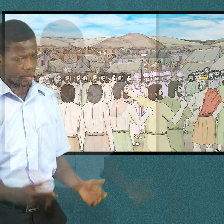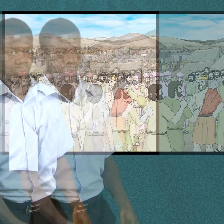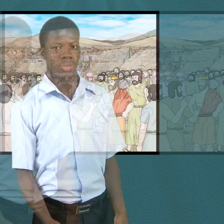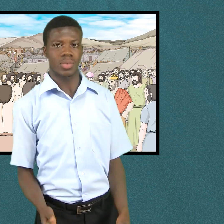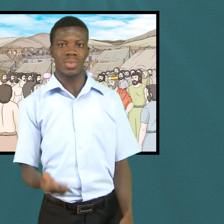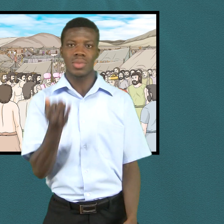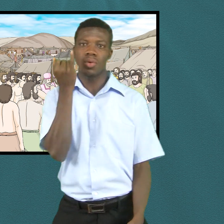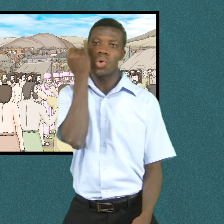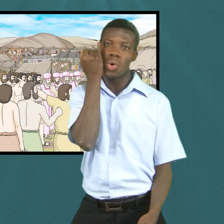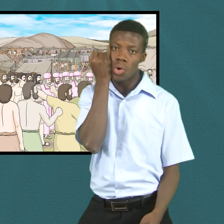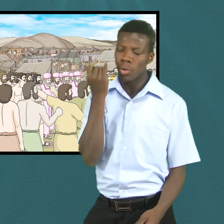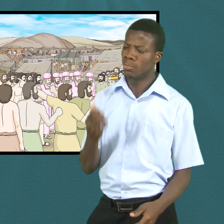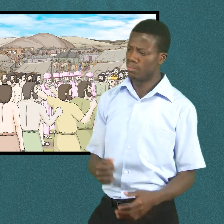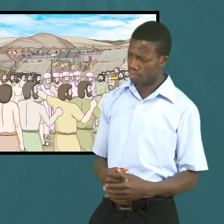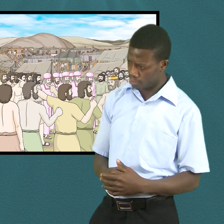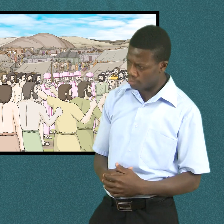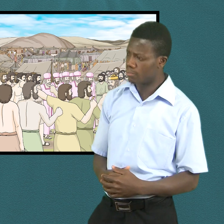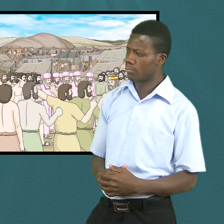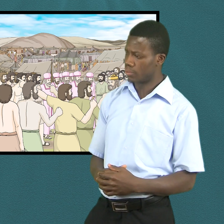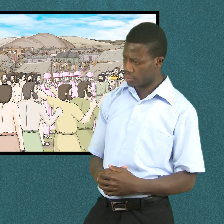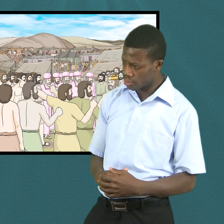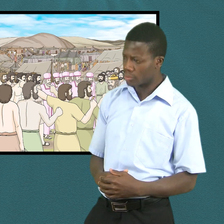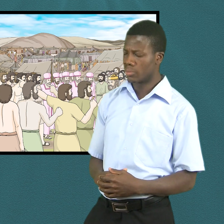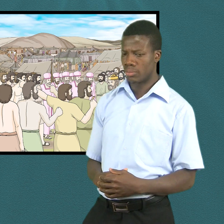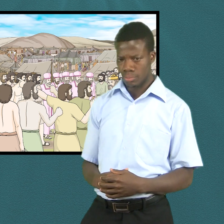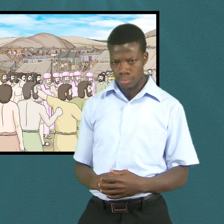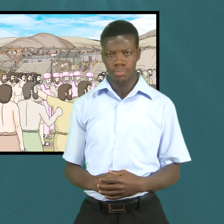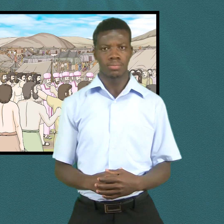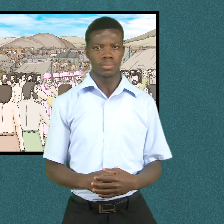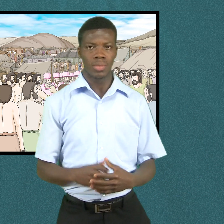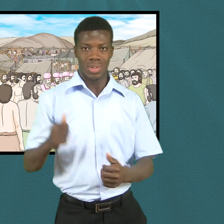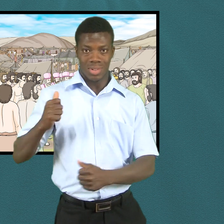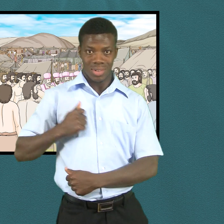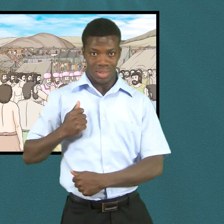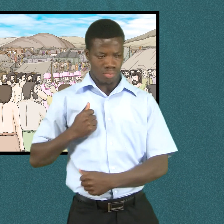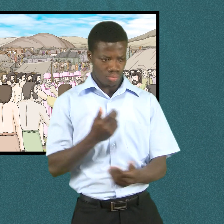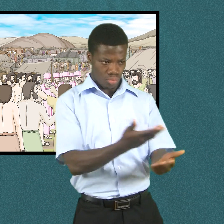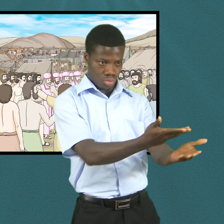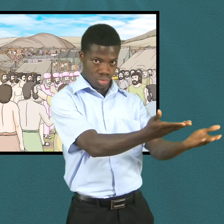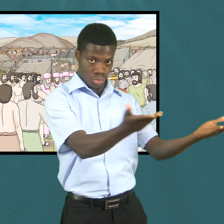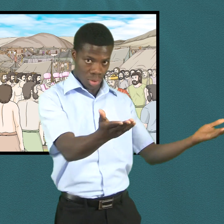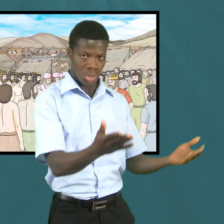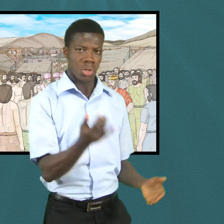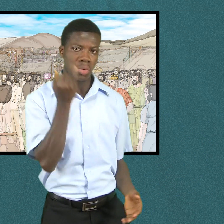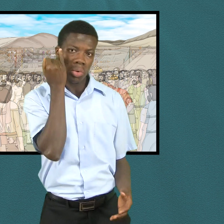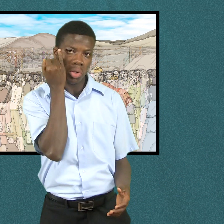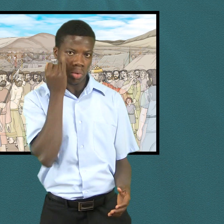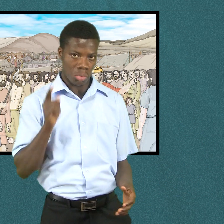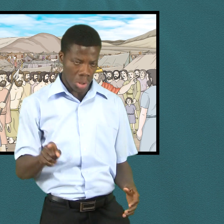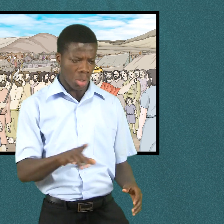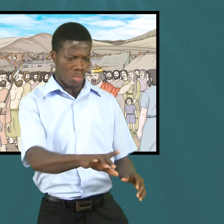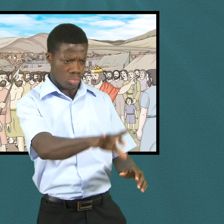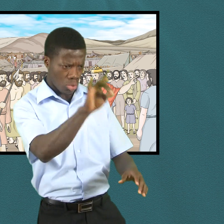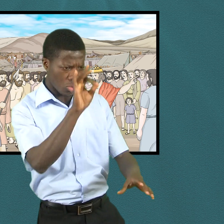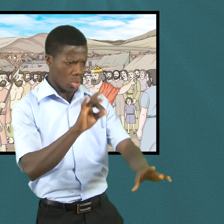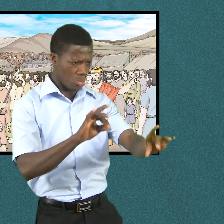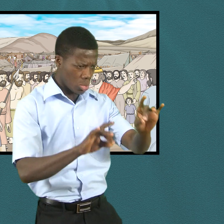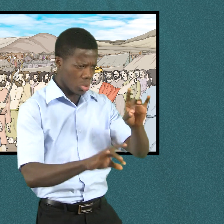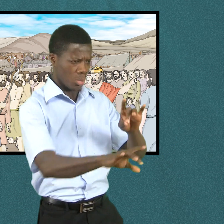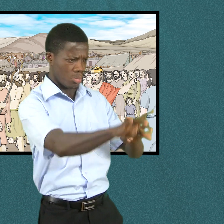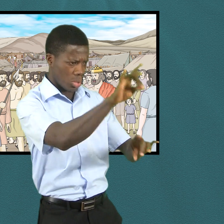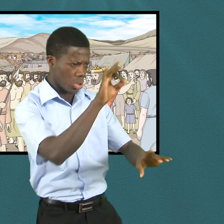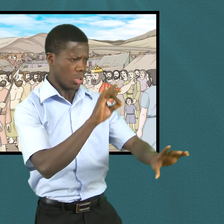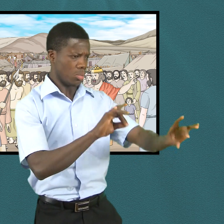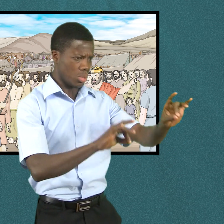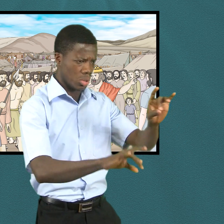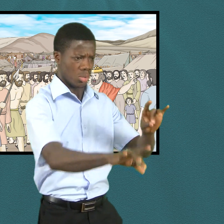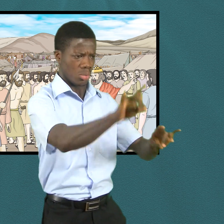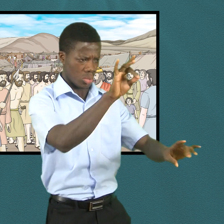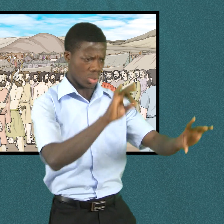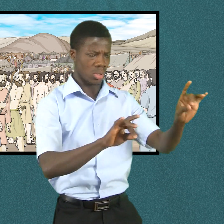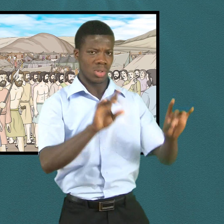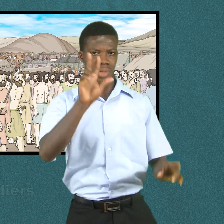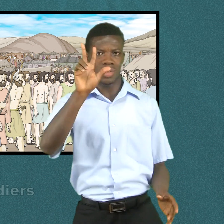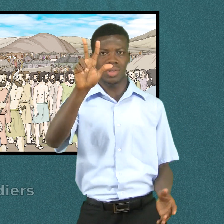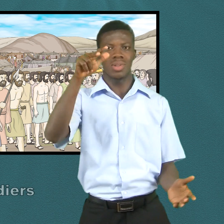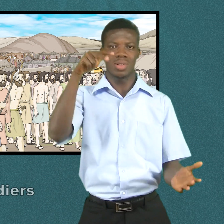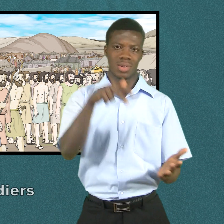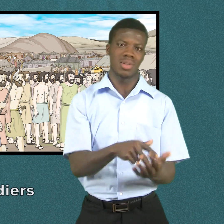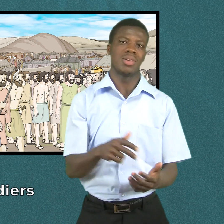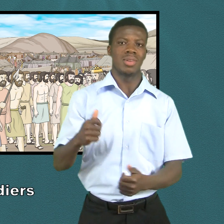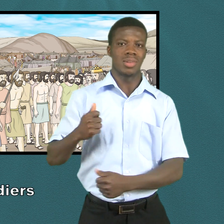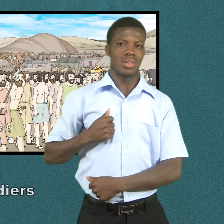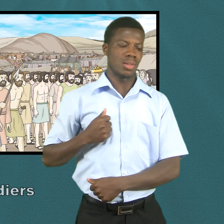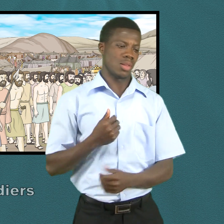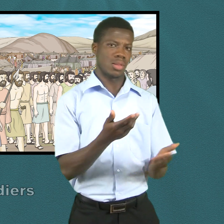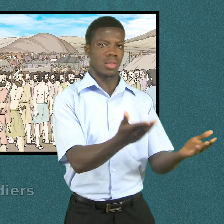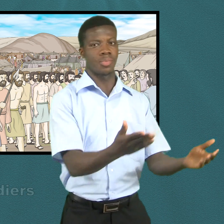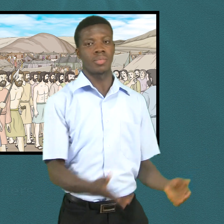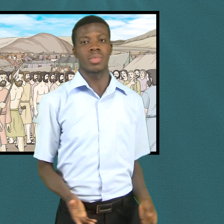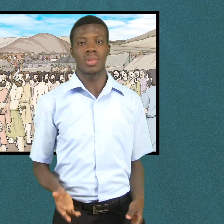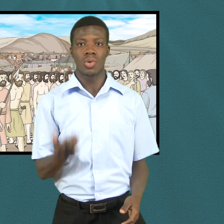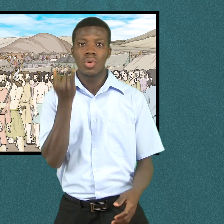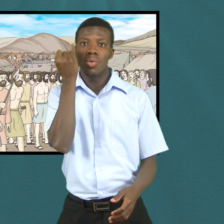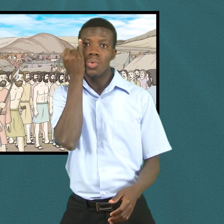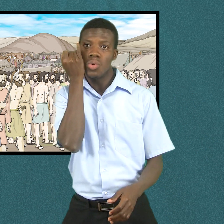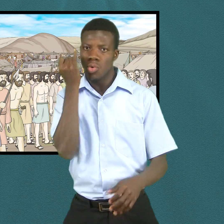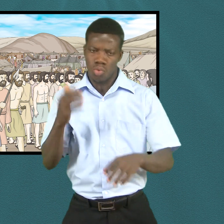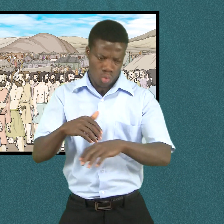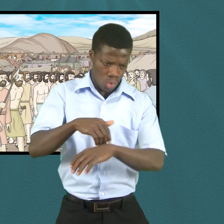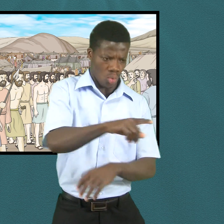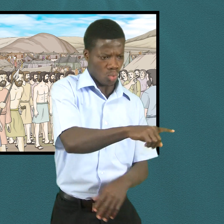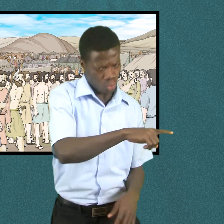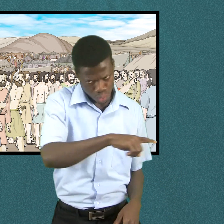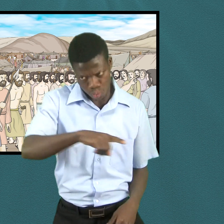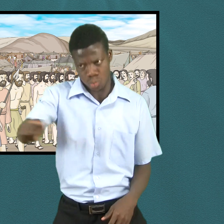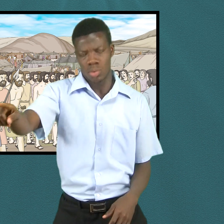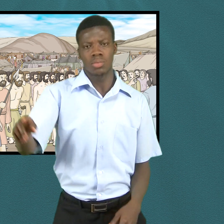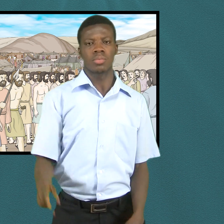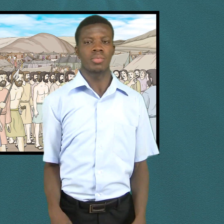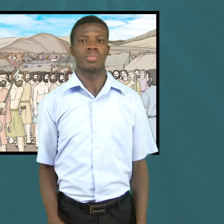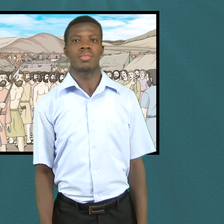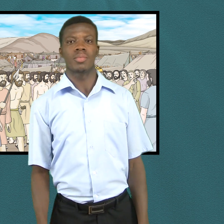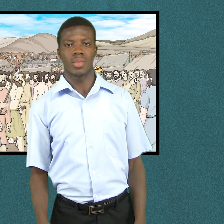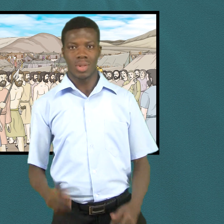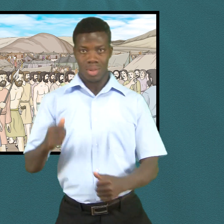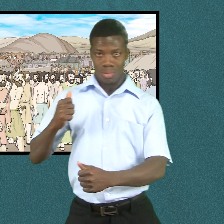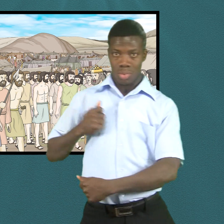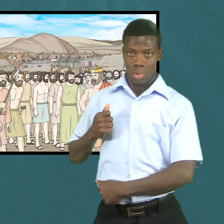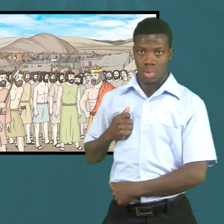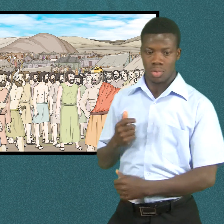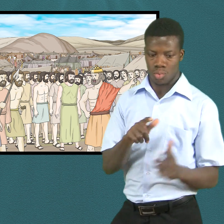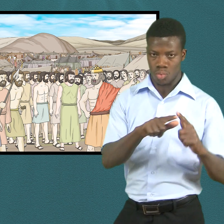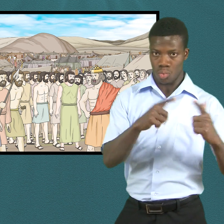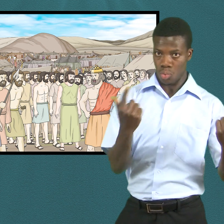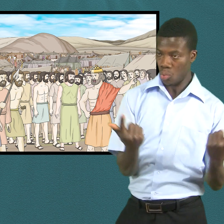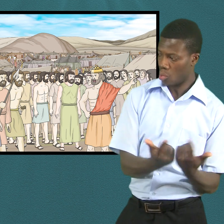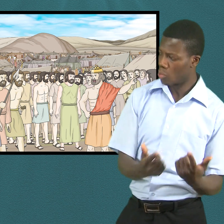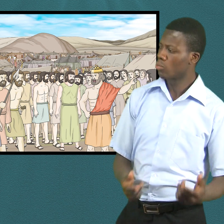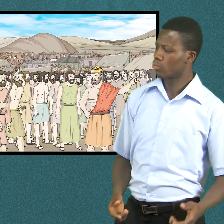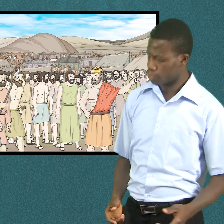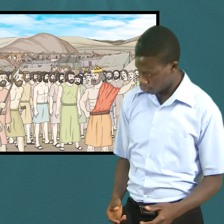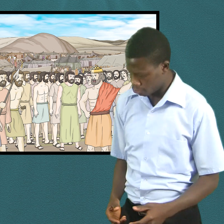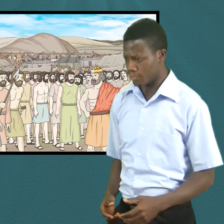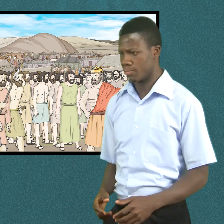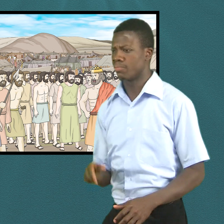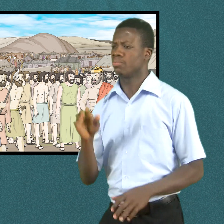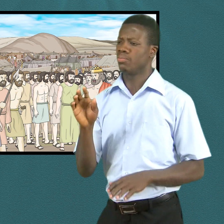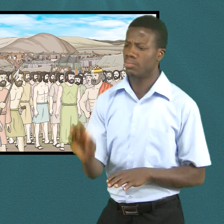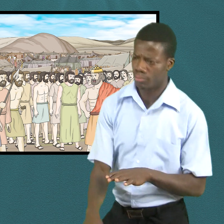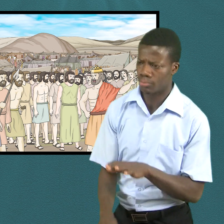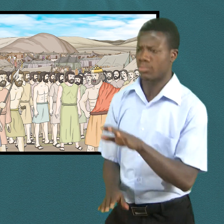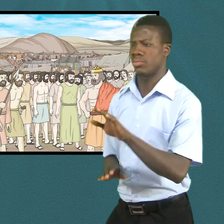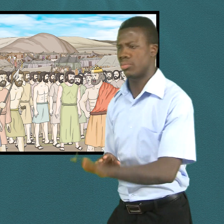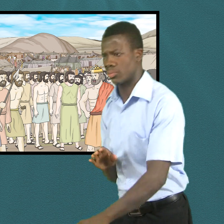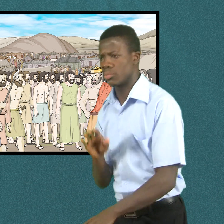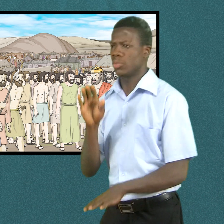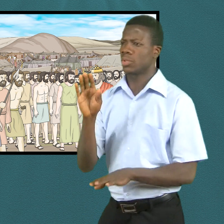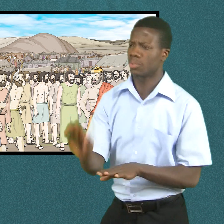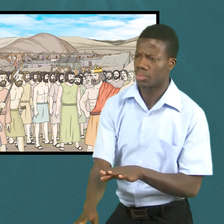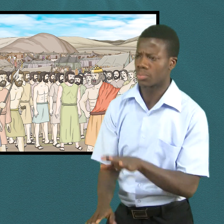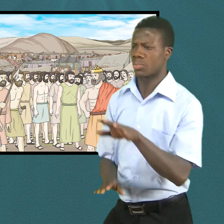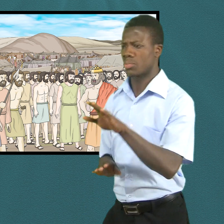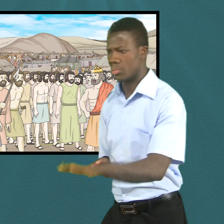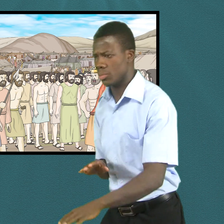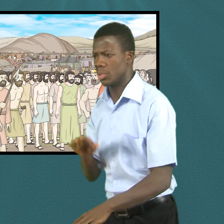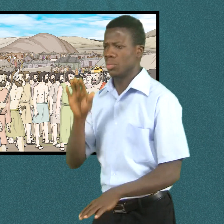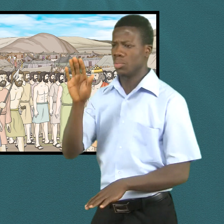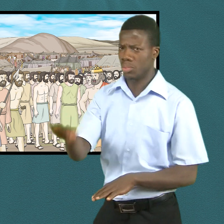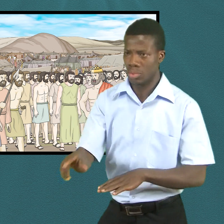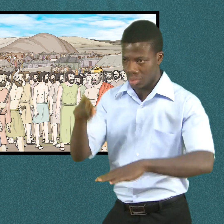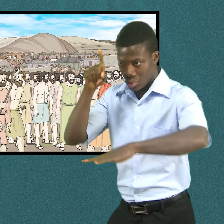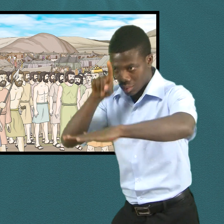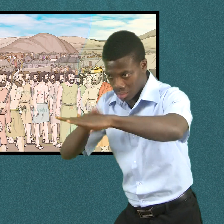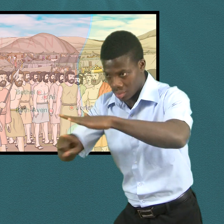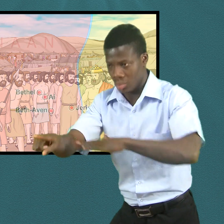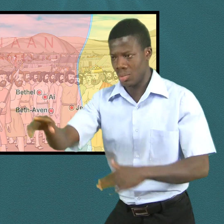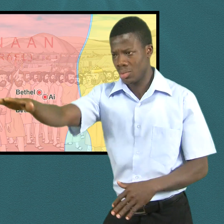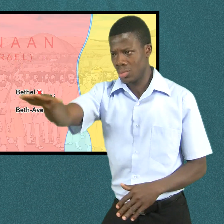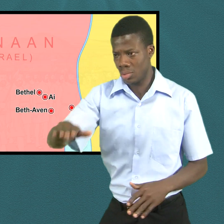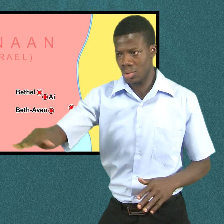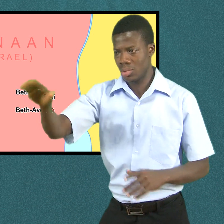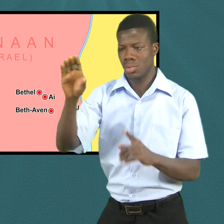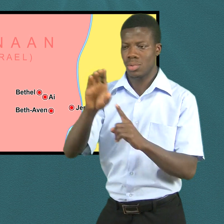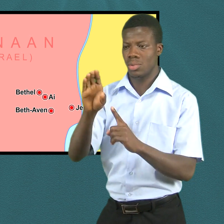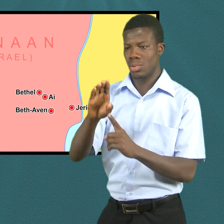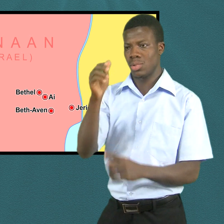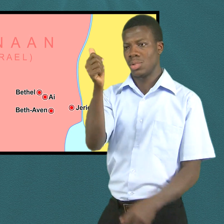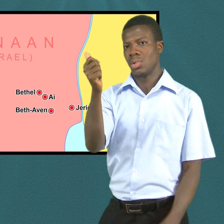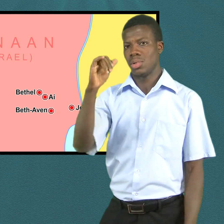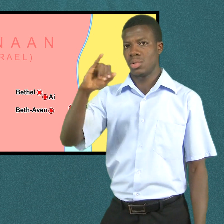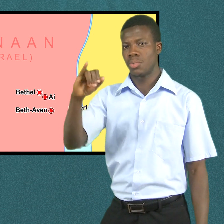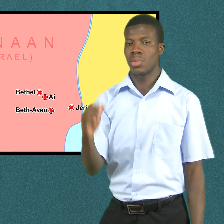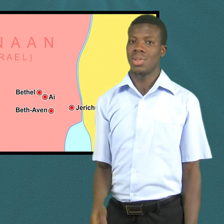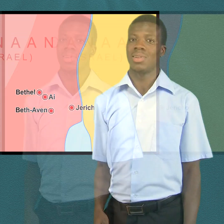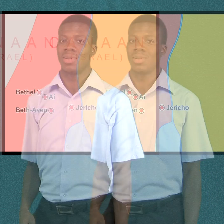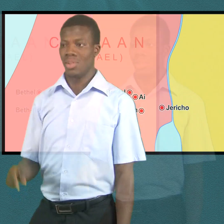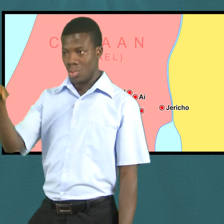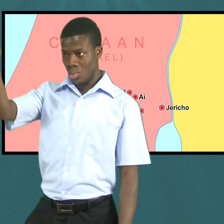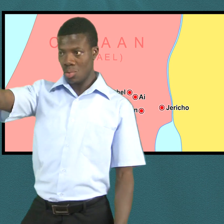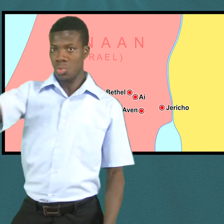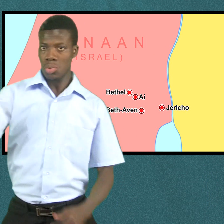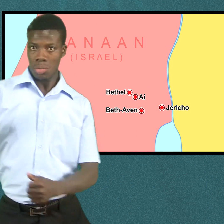Since the people of Ai are so few, you need not wear out all our people there.”